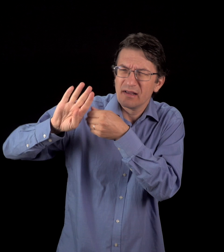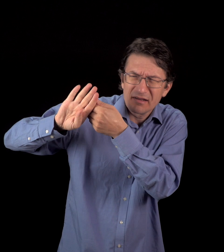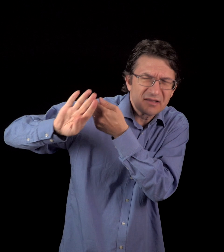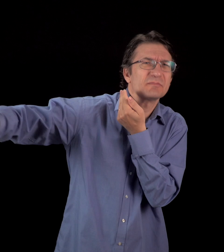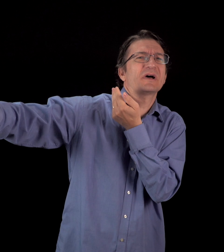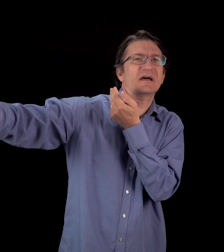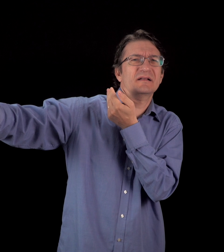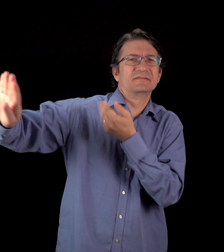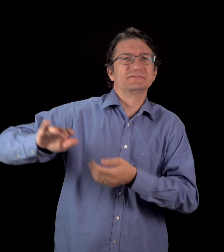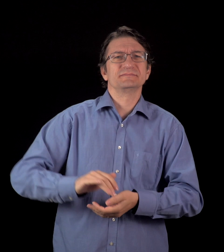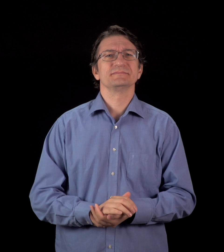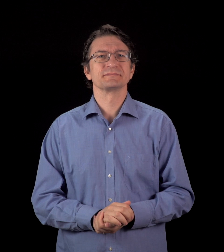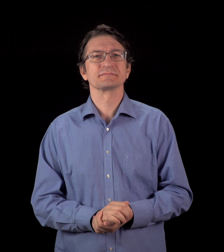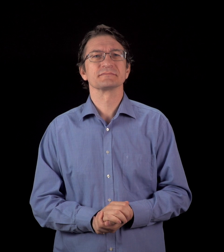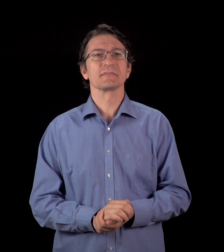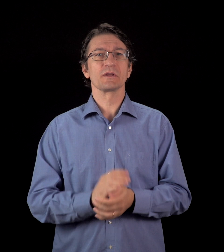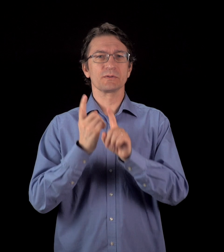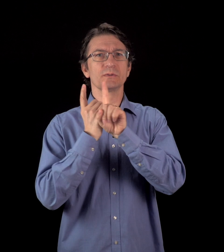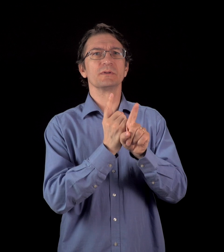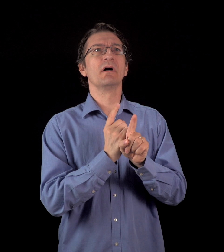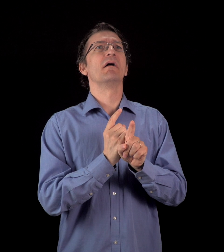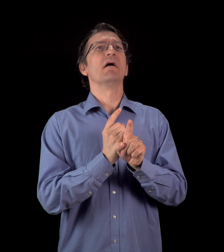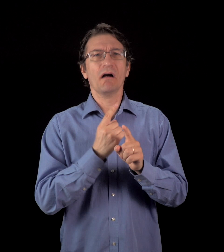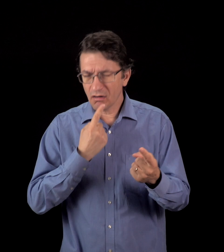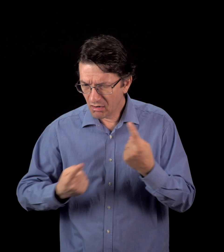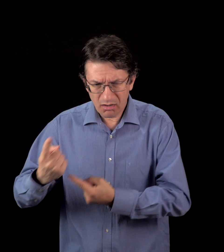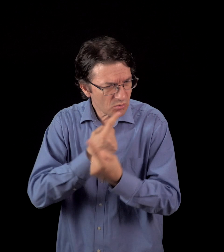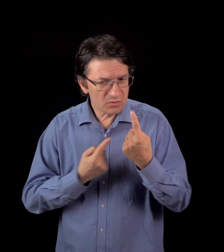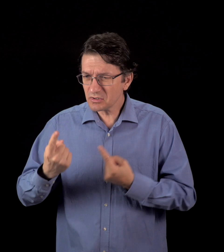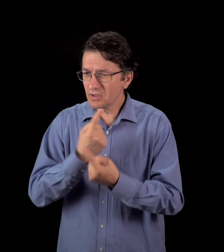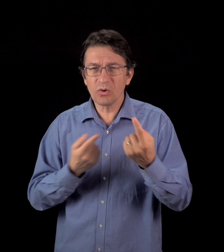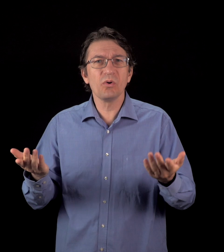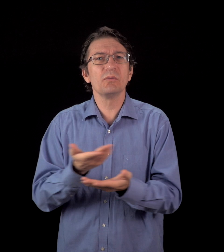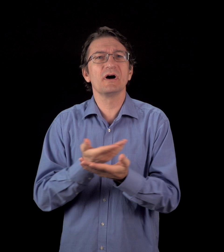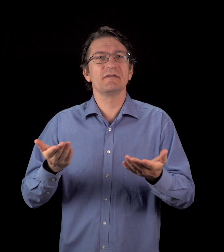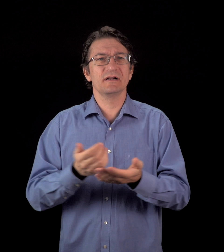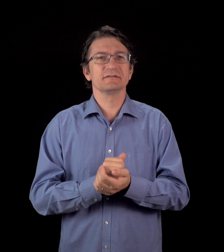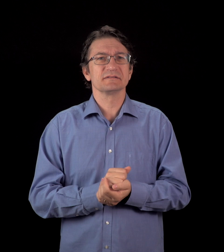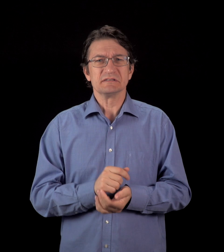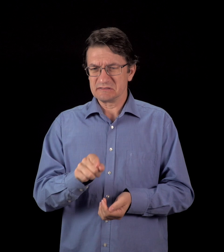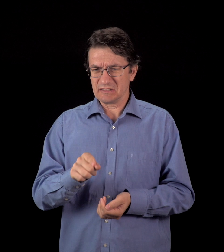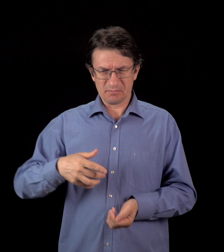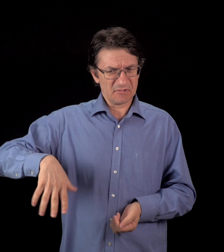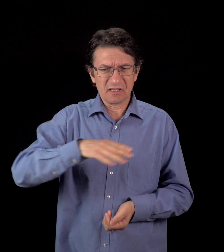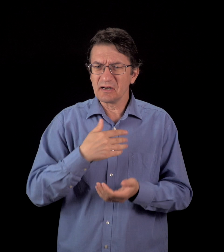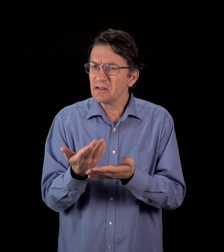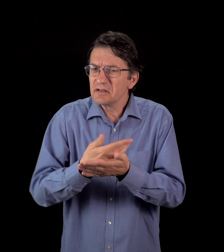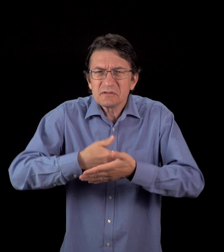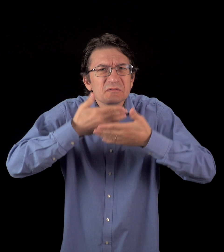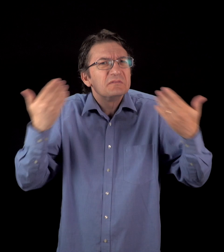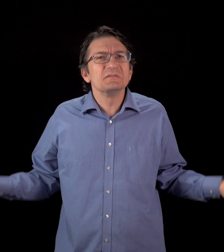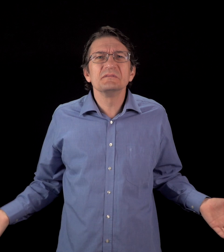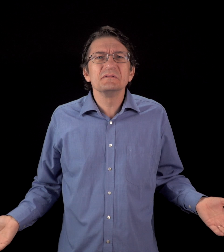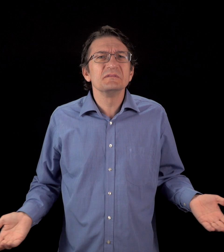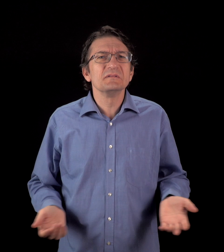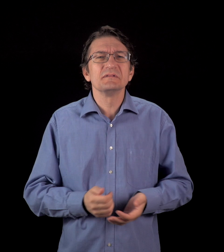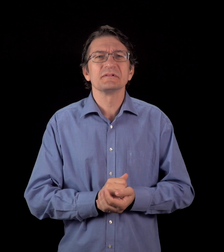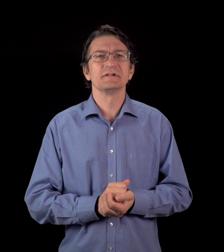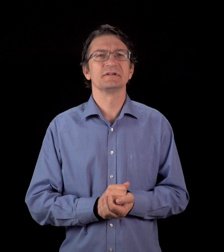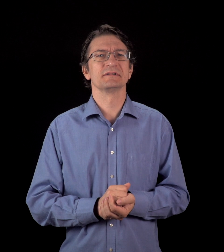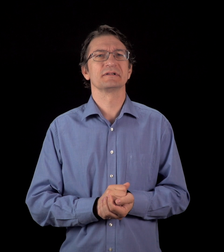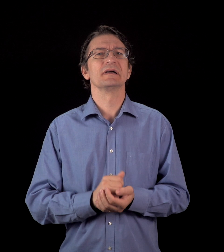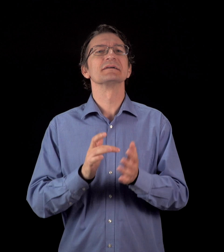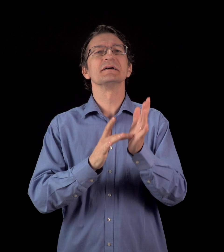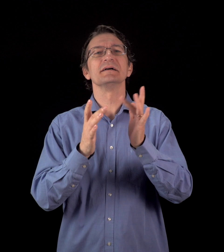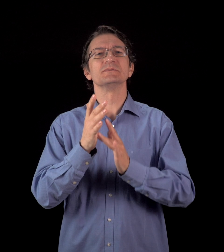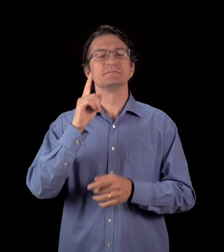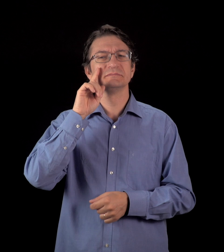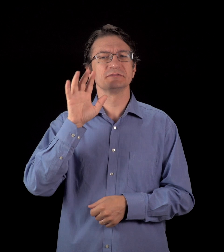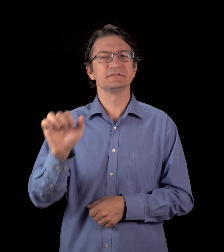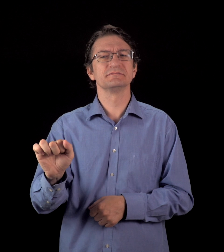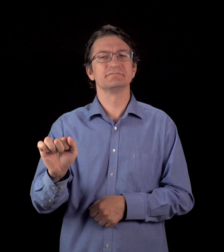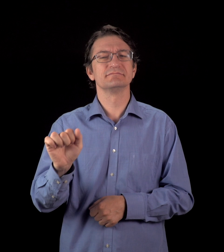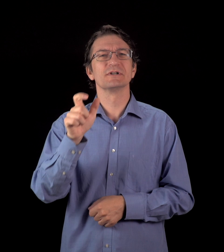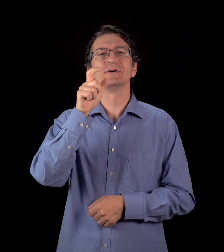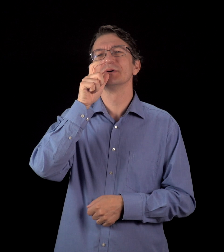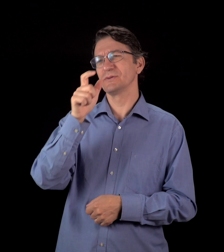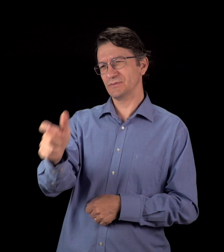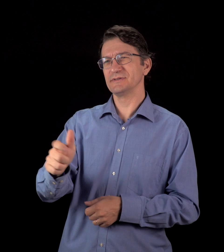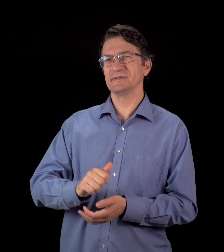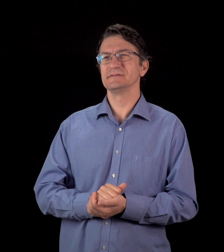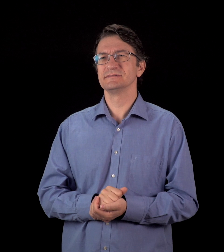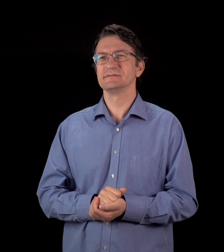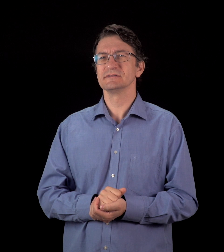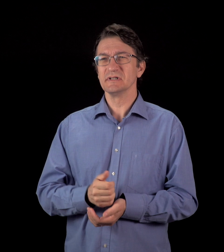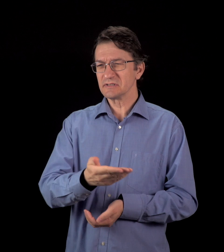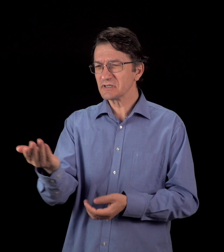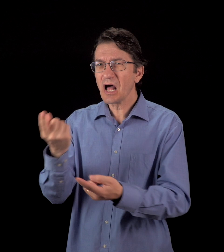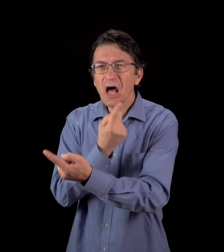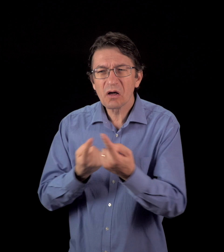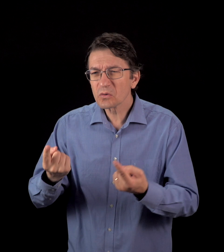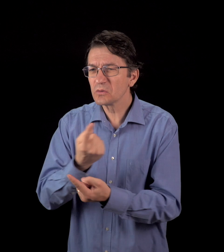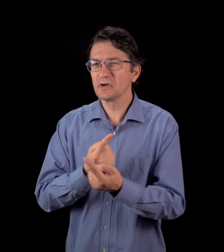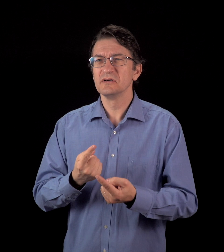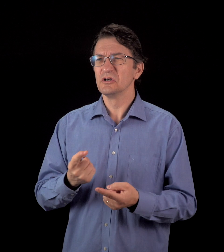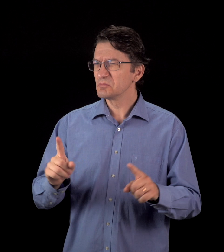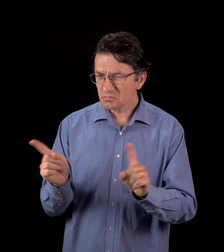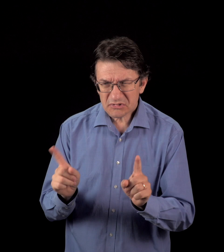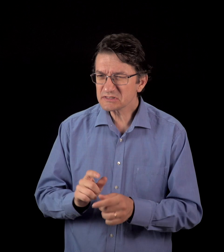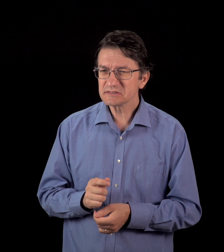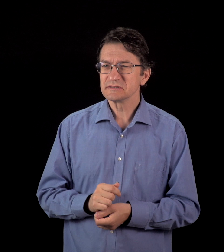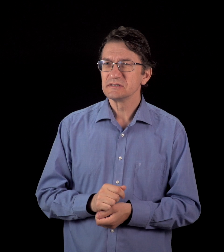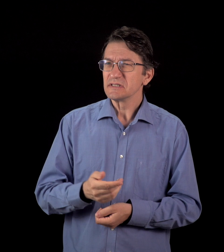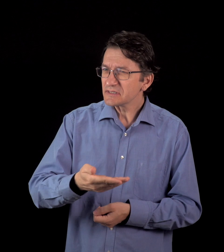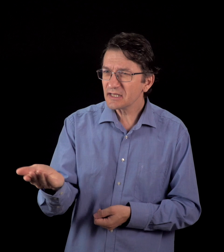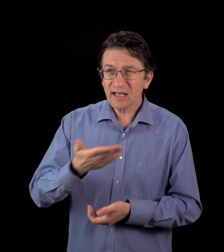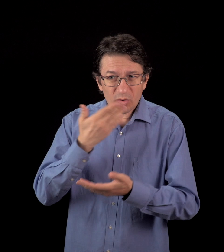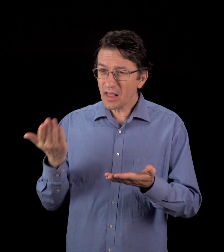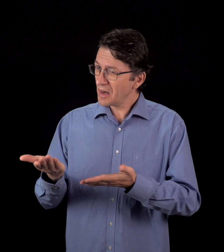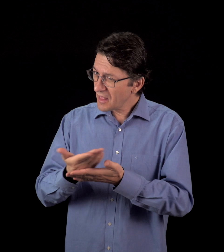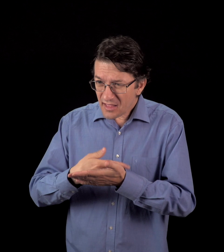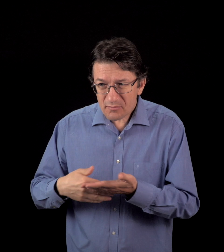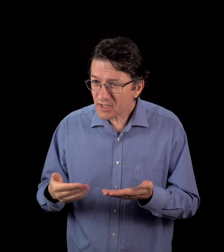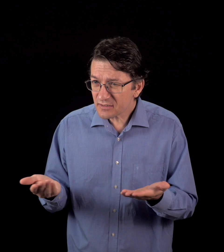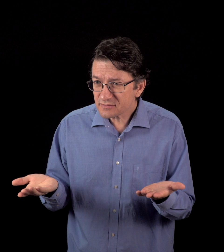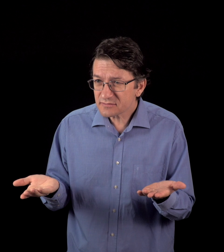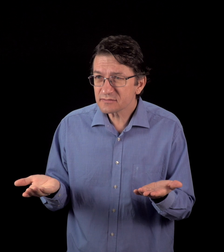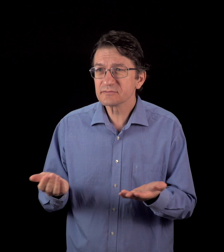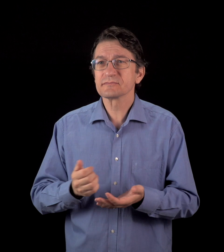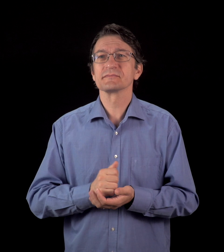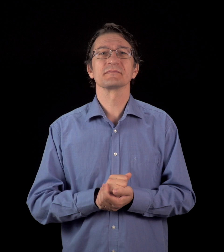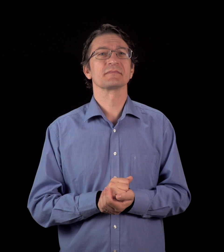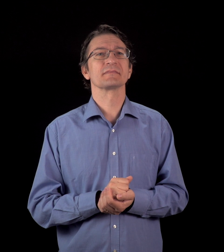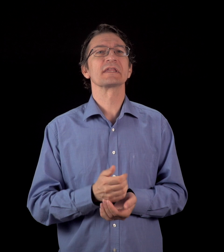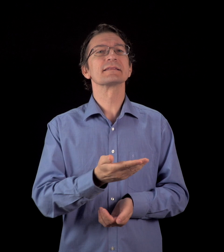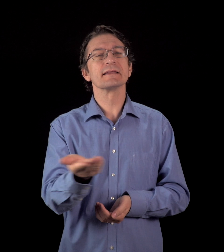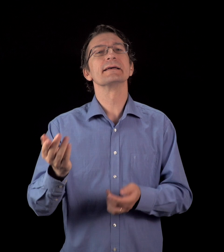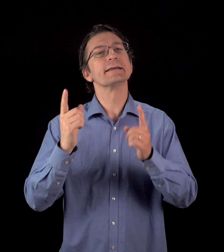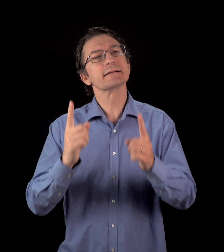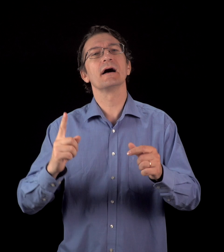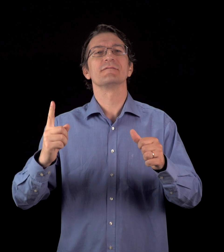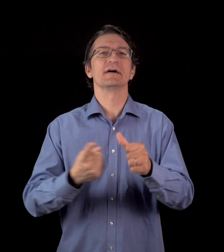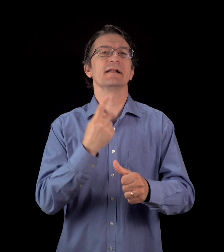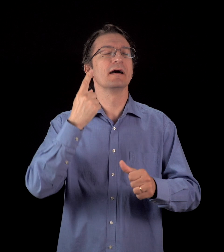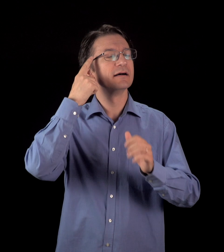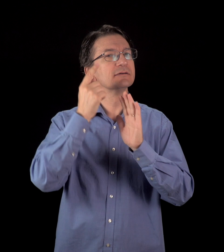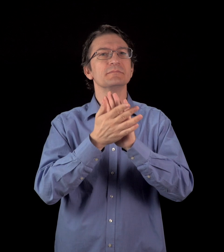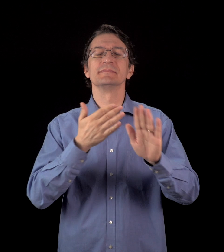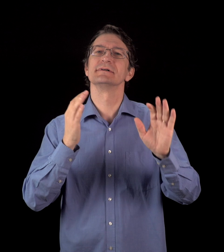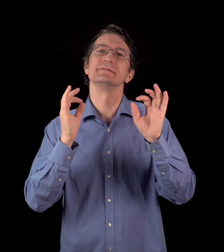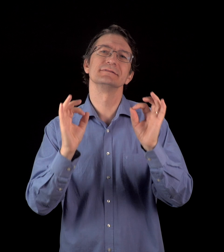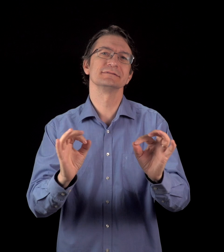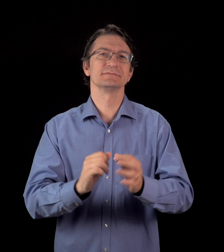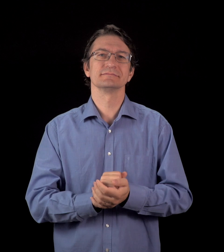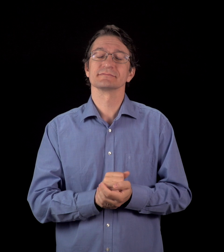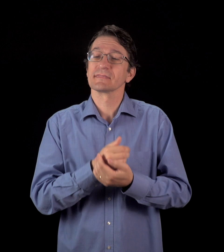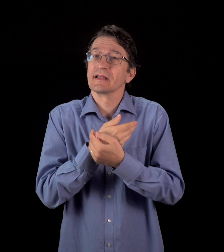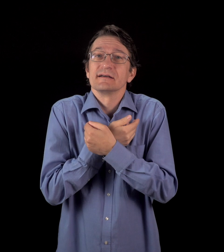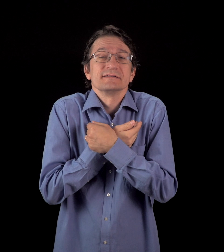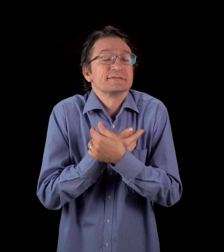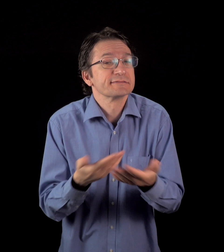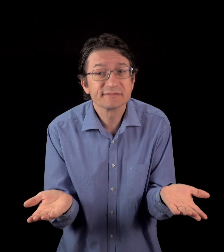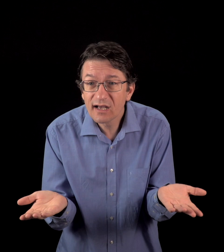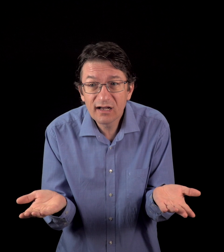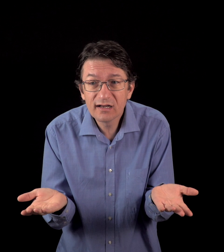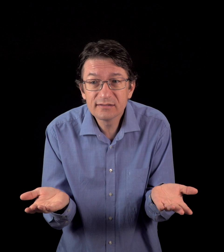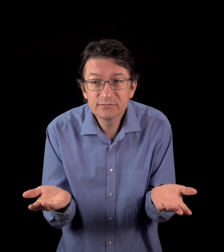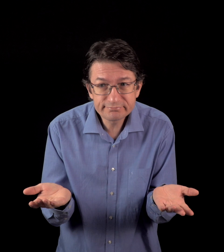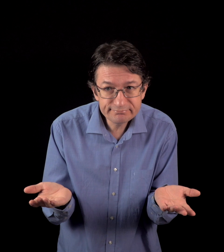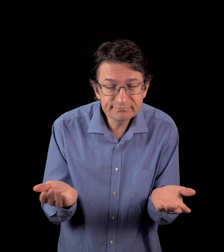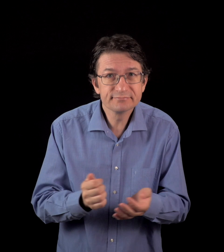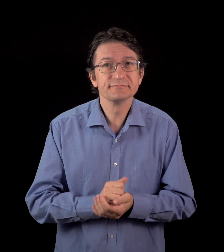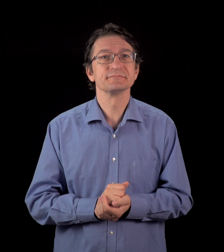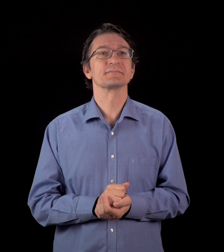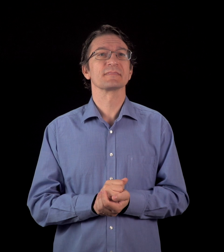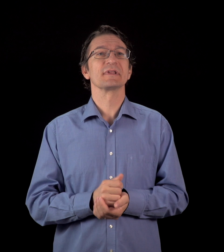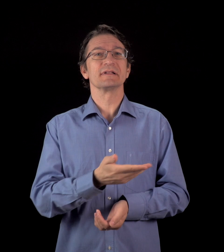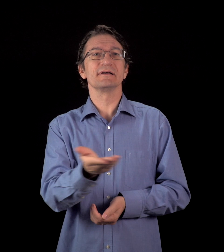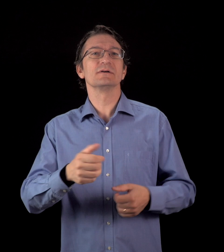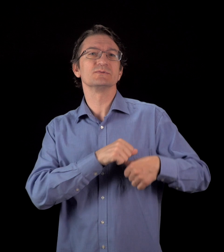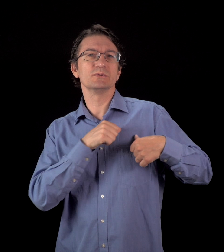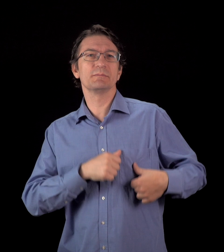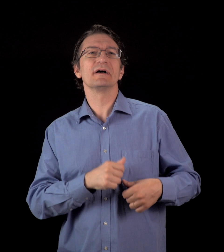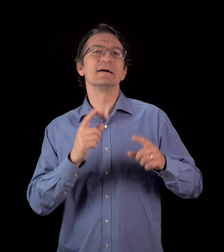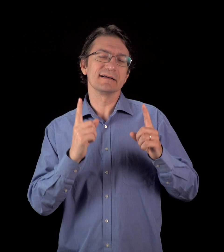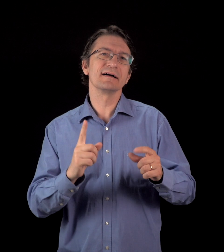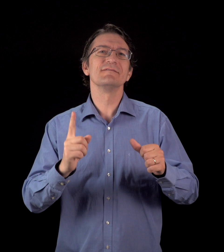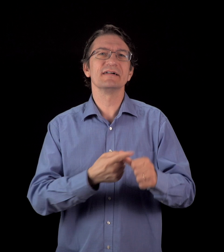Aware of their conversation, Jesus asked them, “Why are you debating about having no bread? Do you still not see or understand? Do you have such hard hearts?